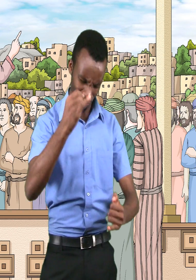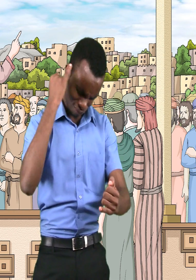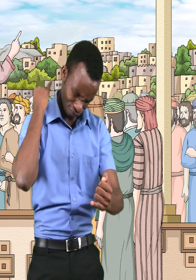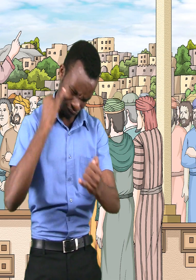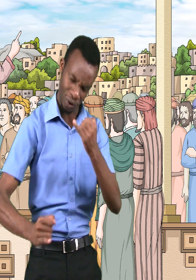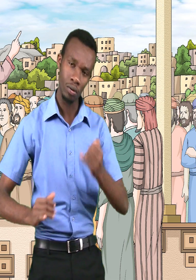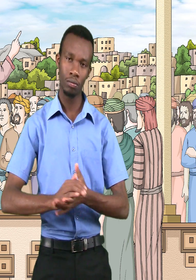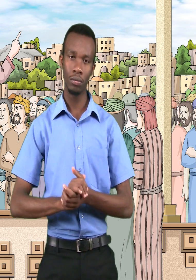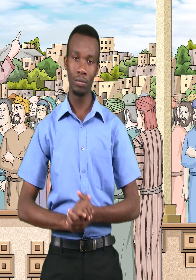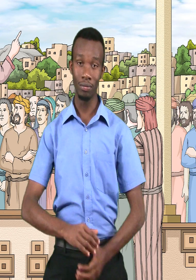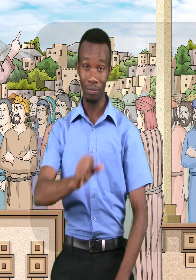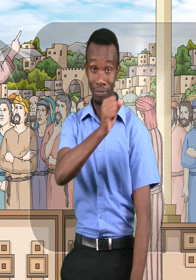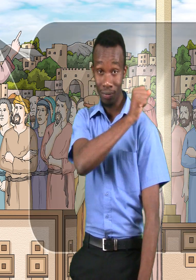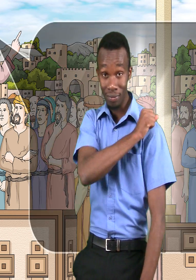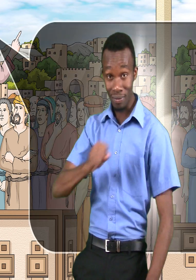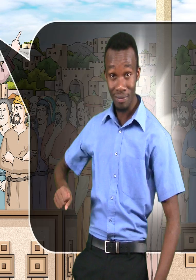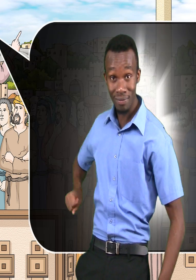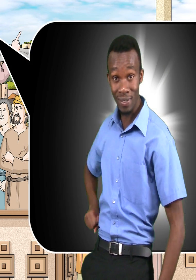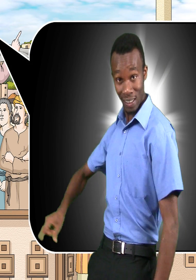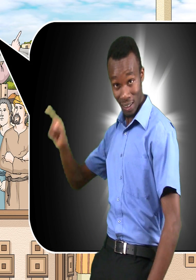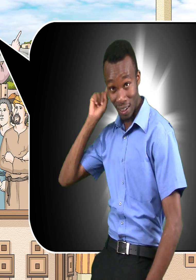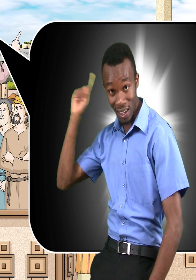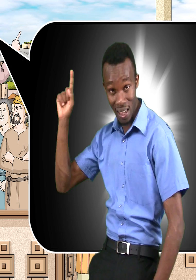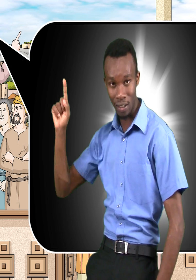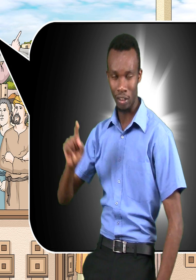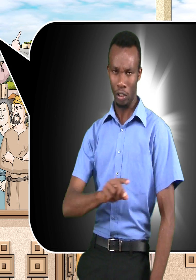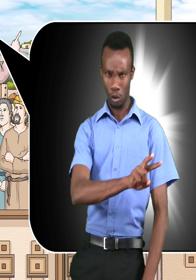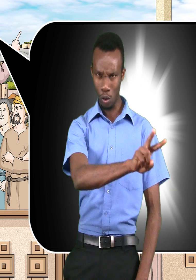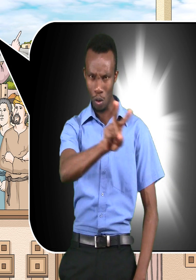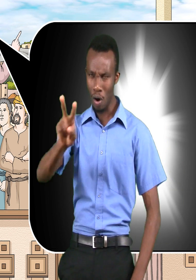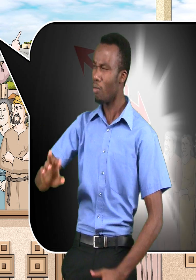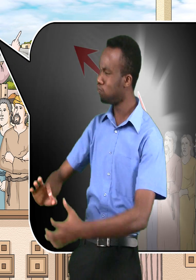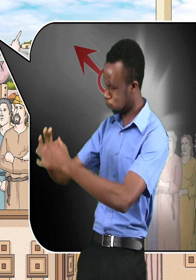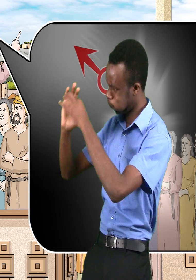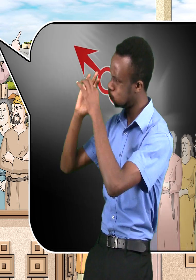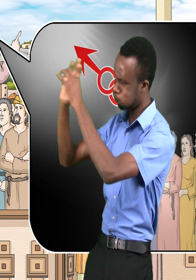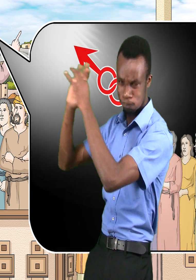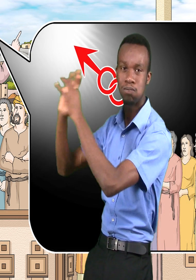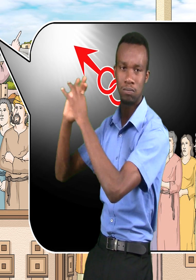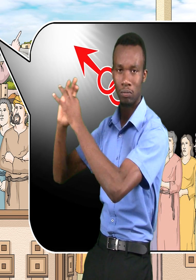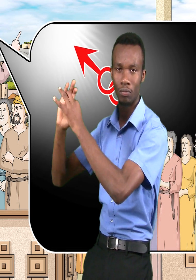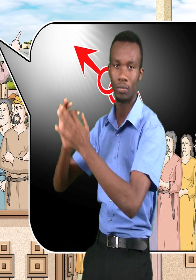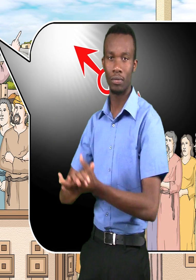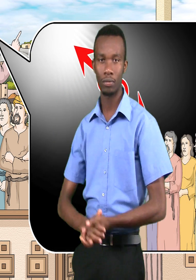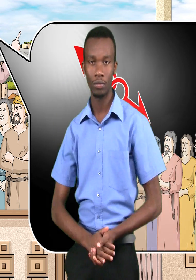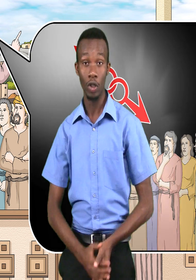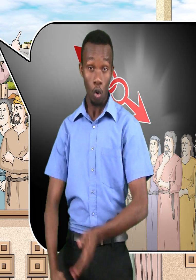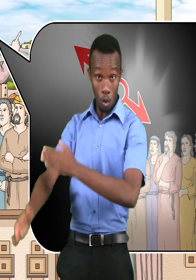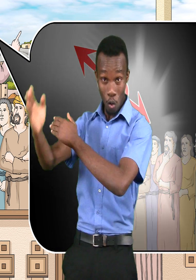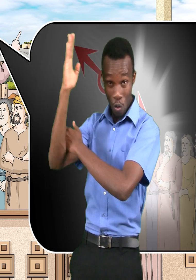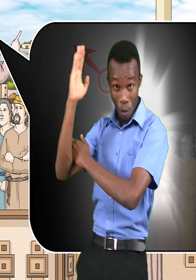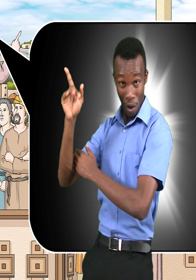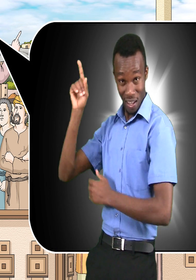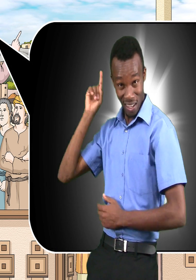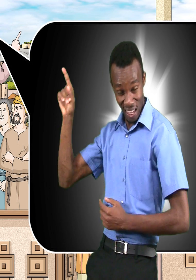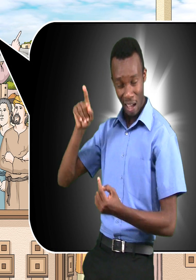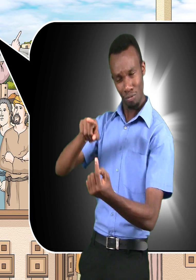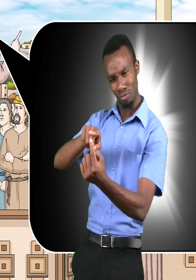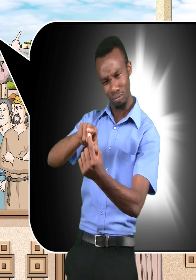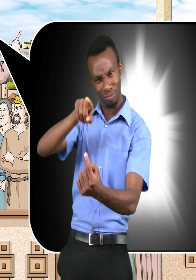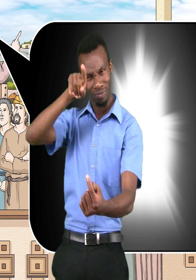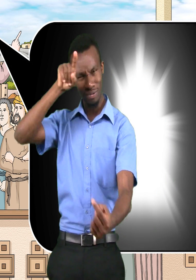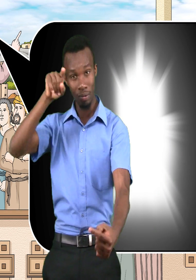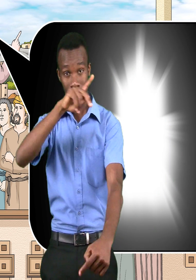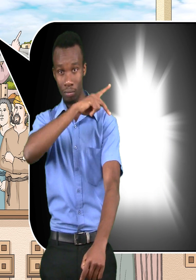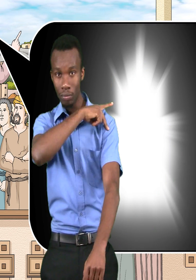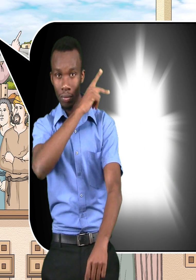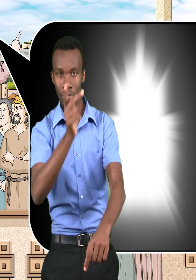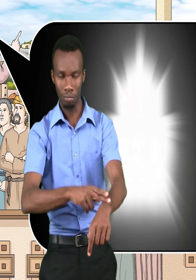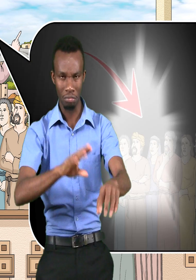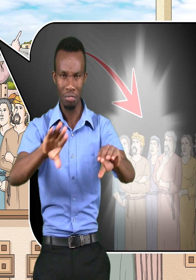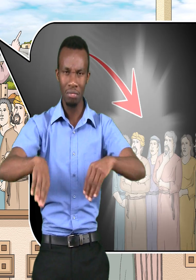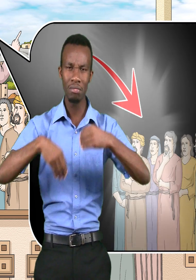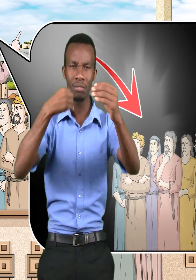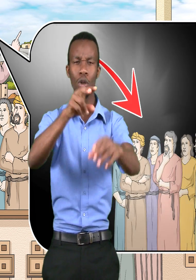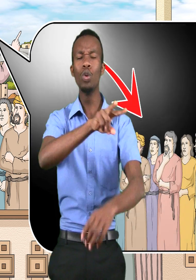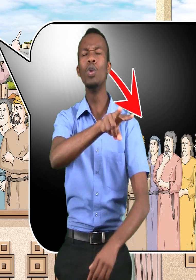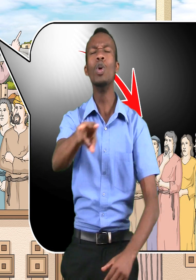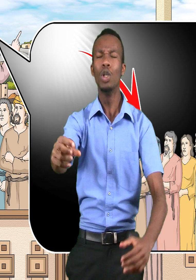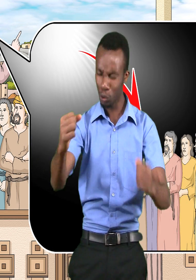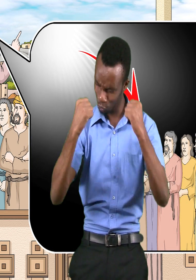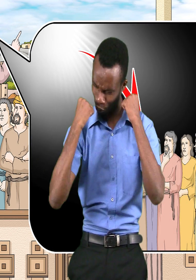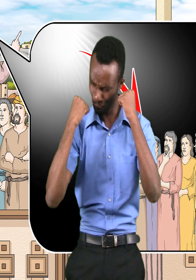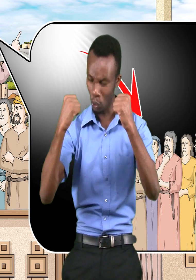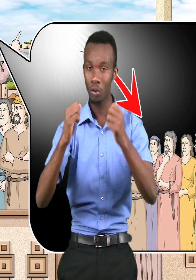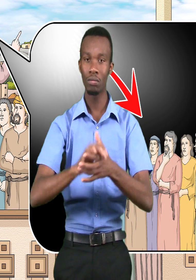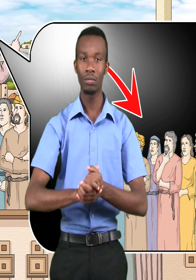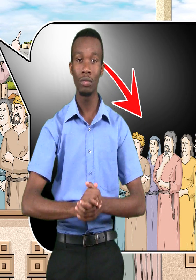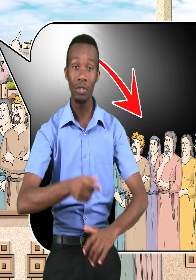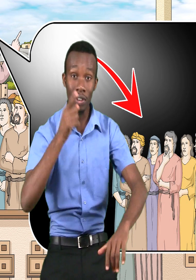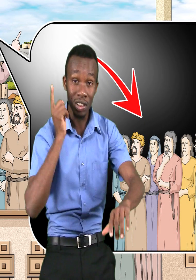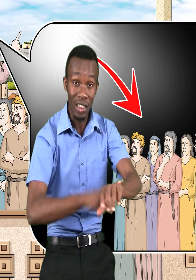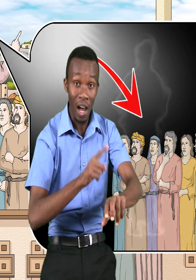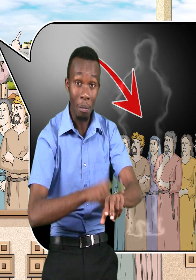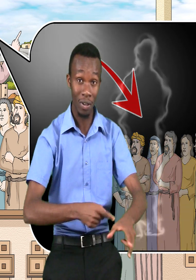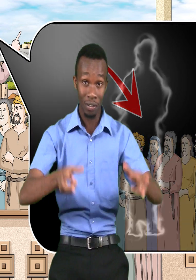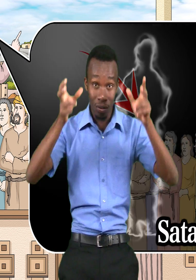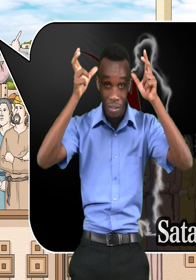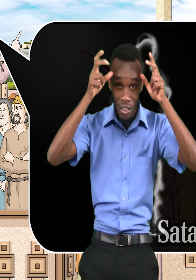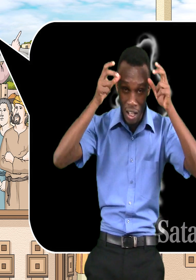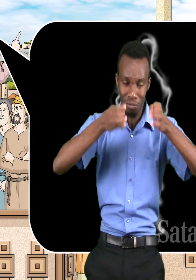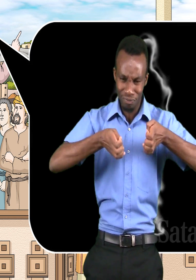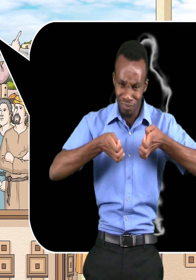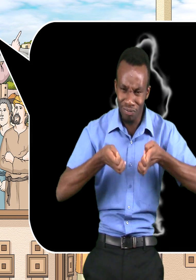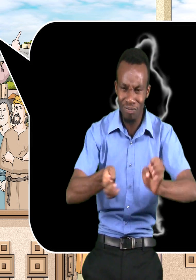Finally, be strong in the Lord and in His mighty power.